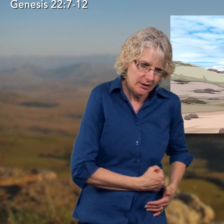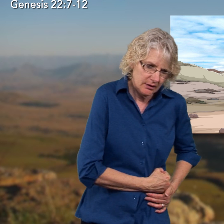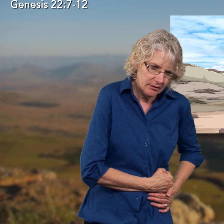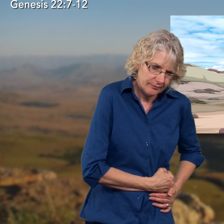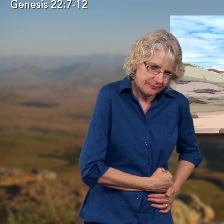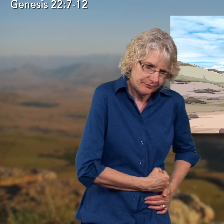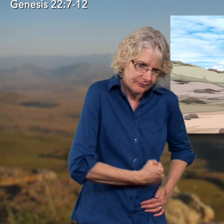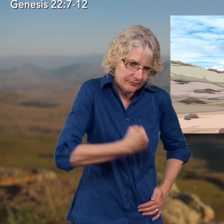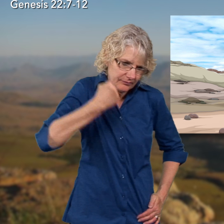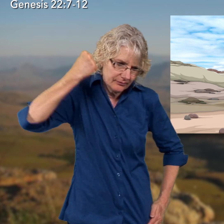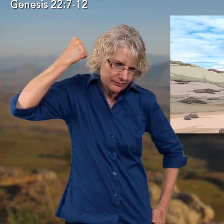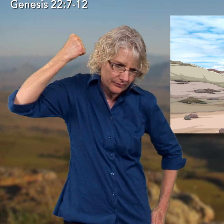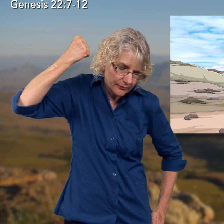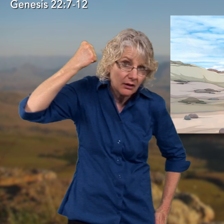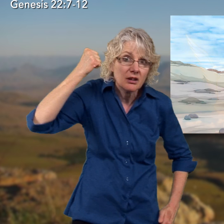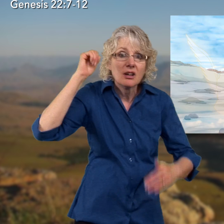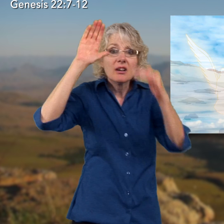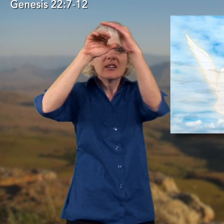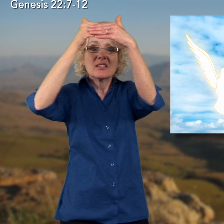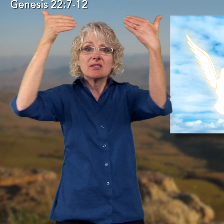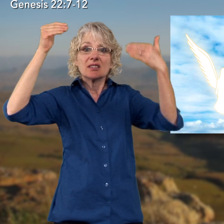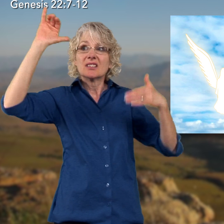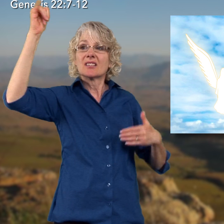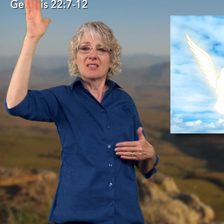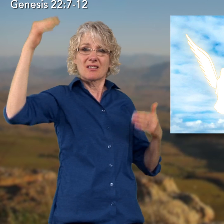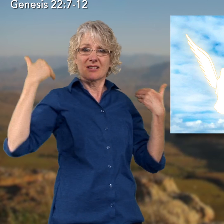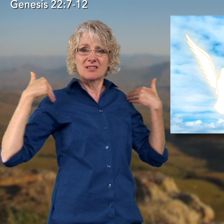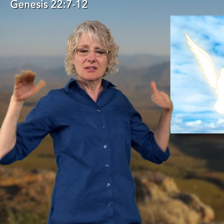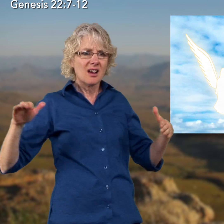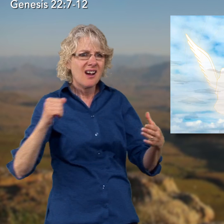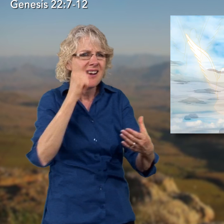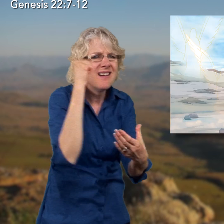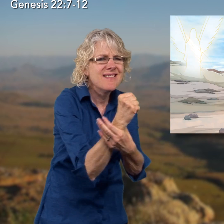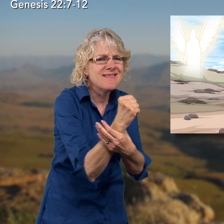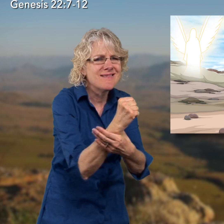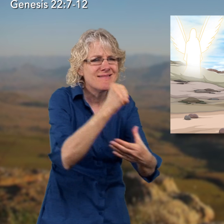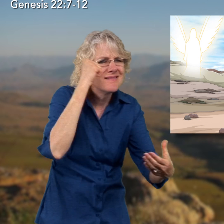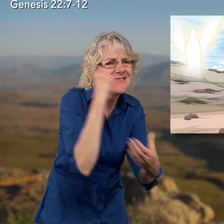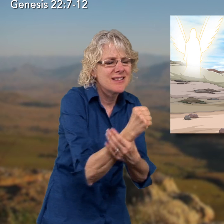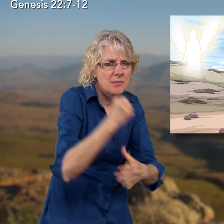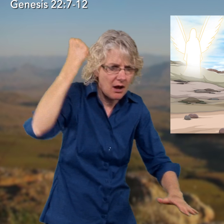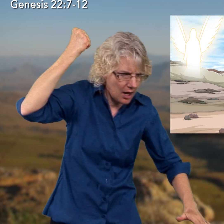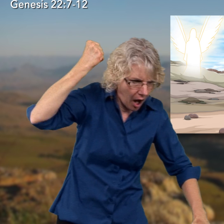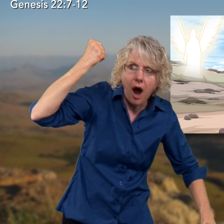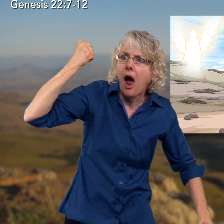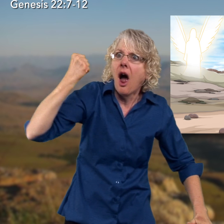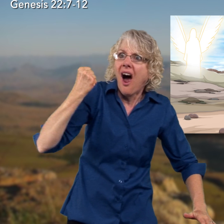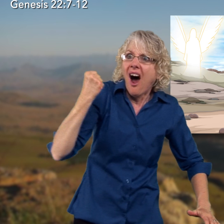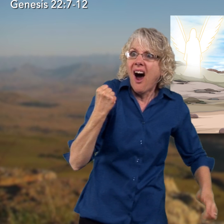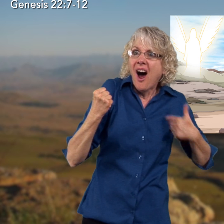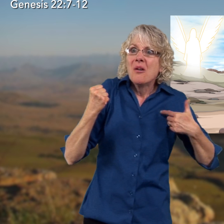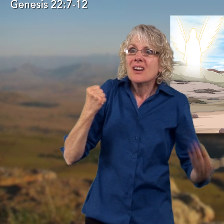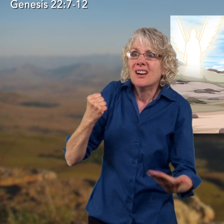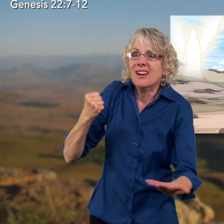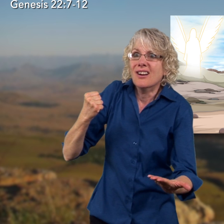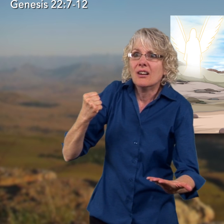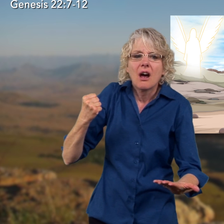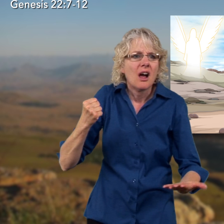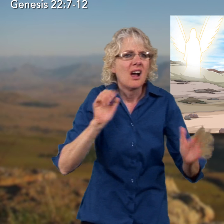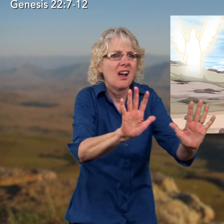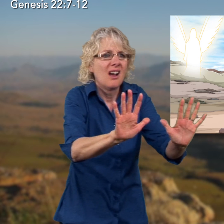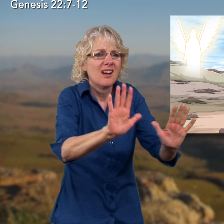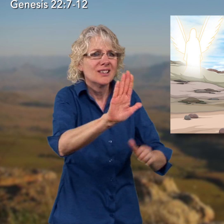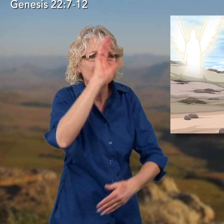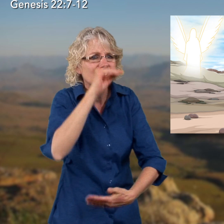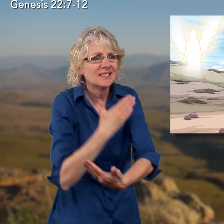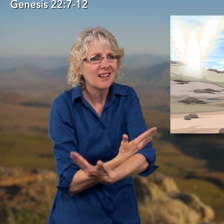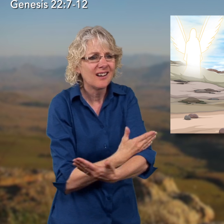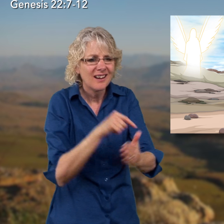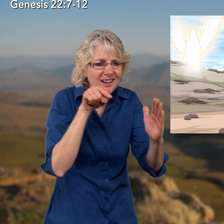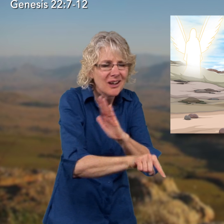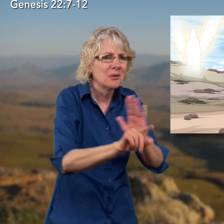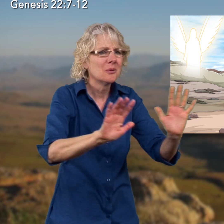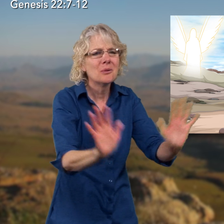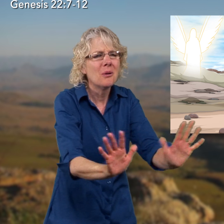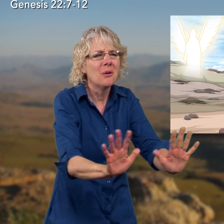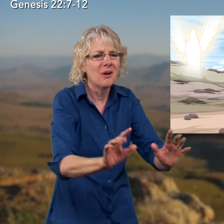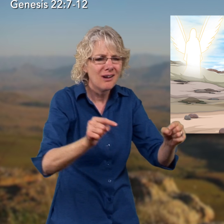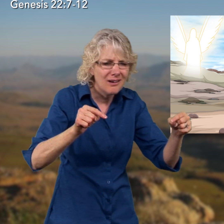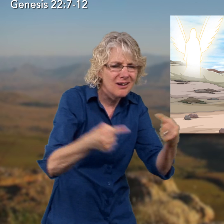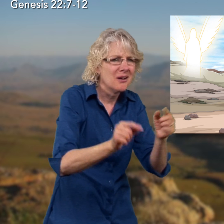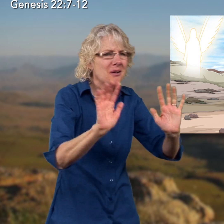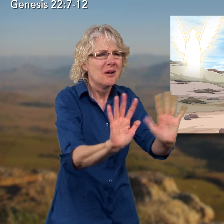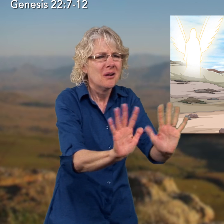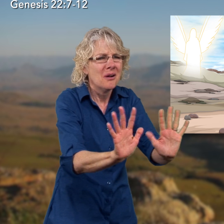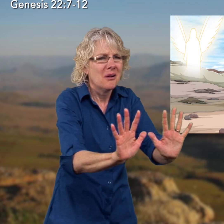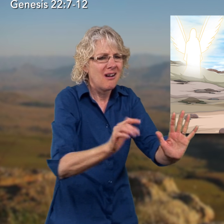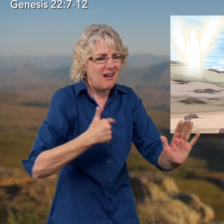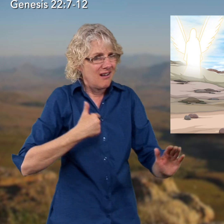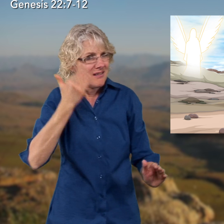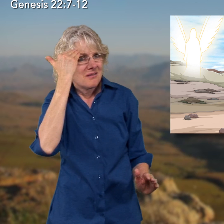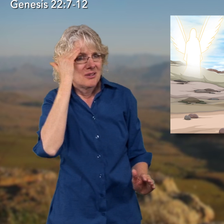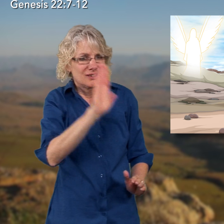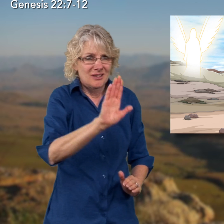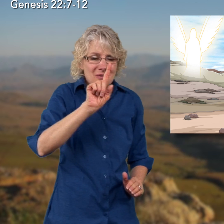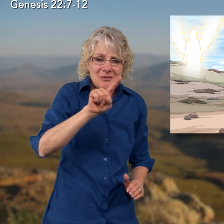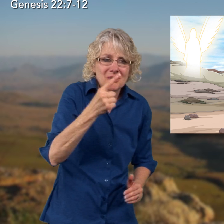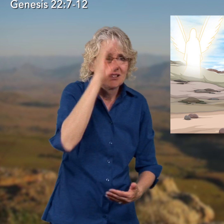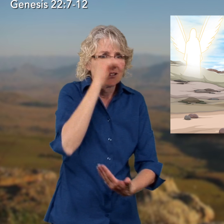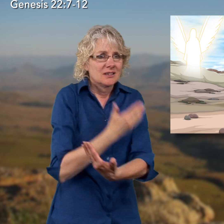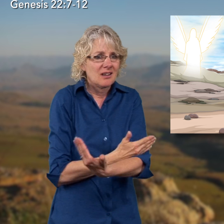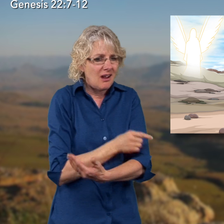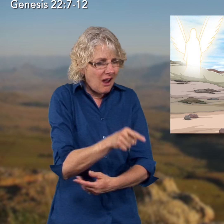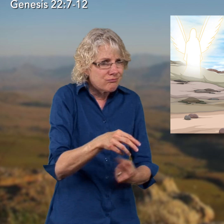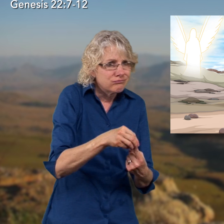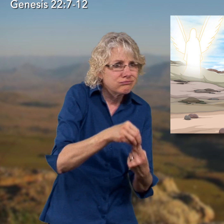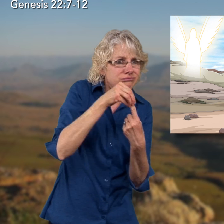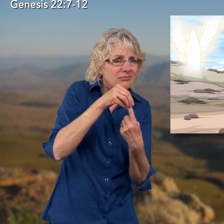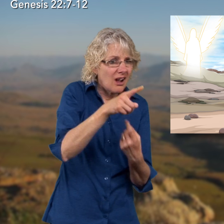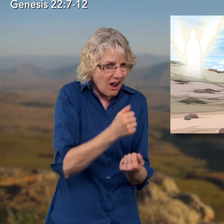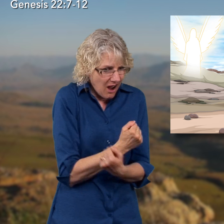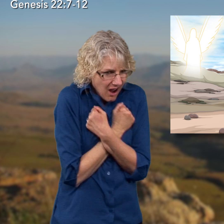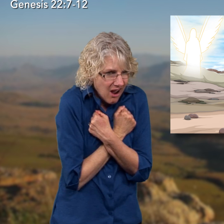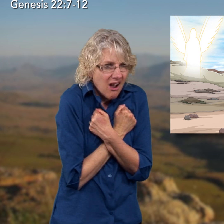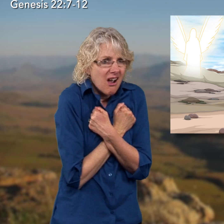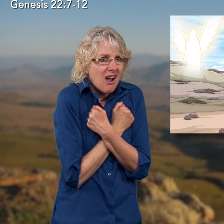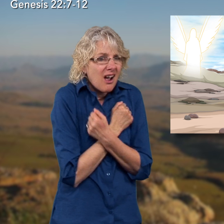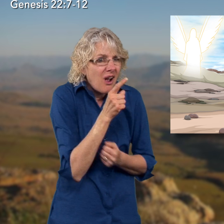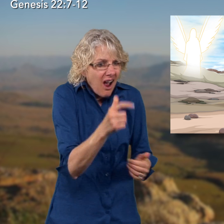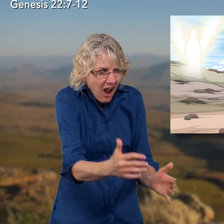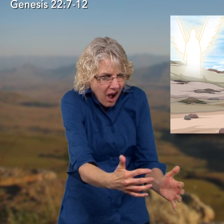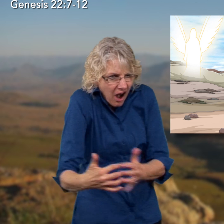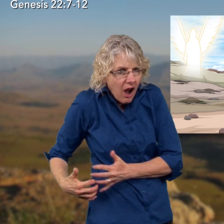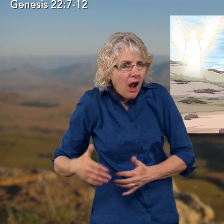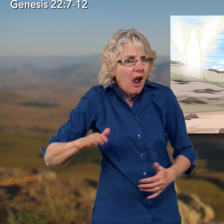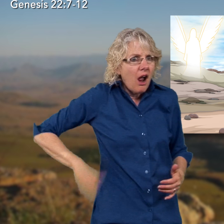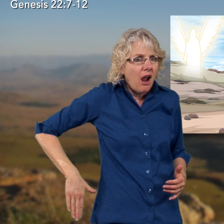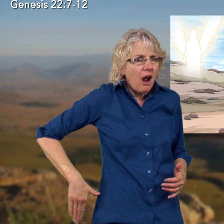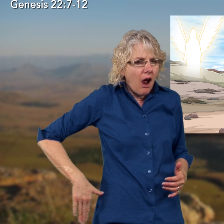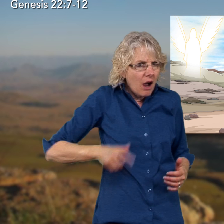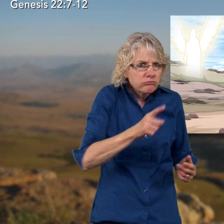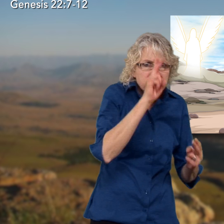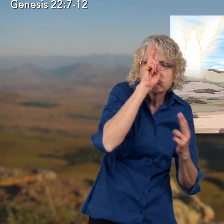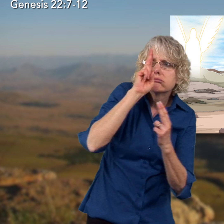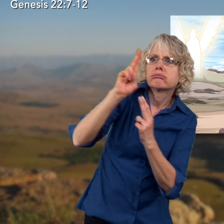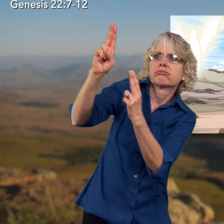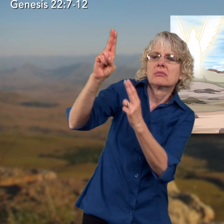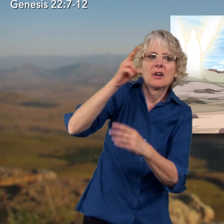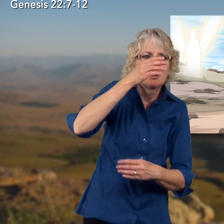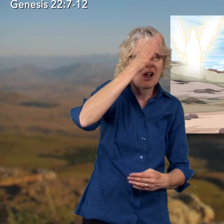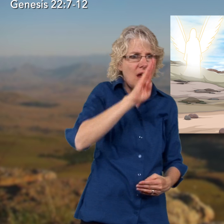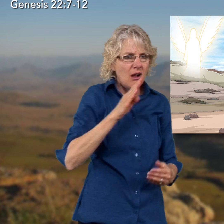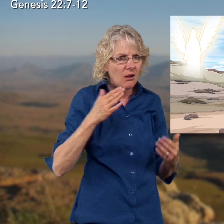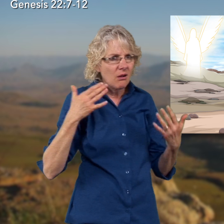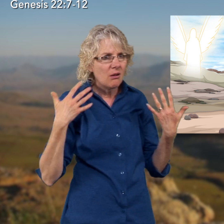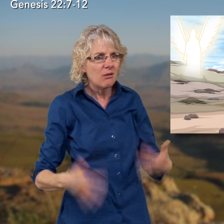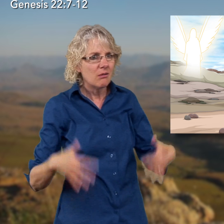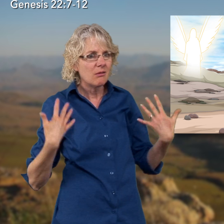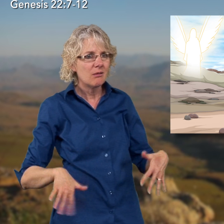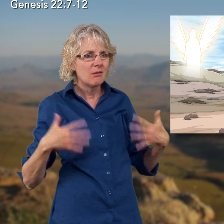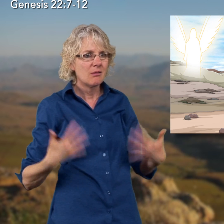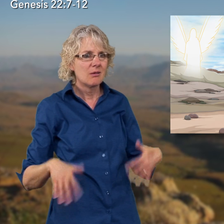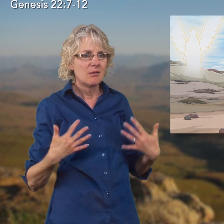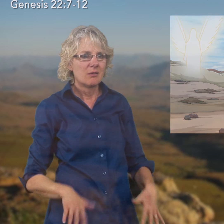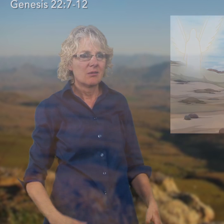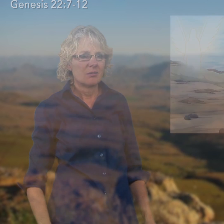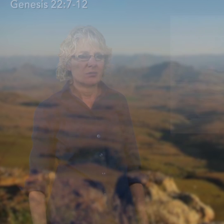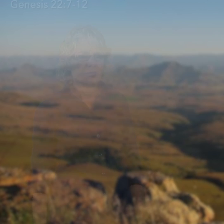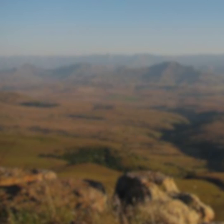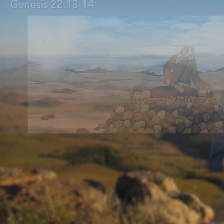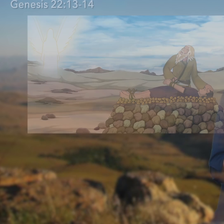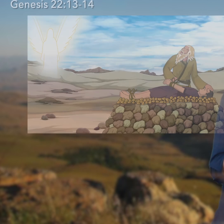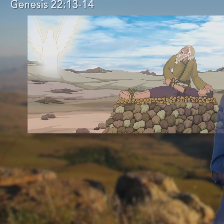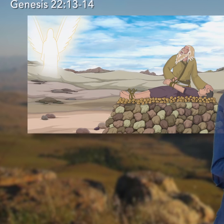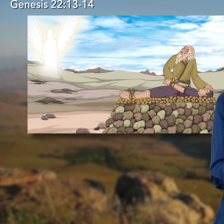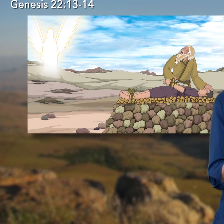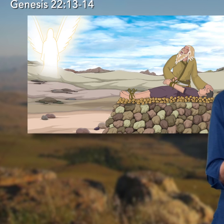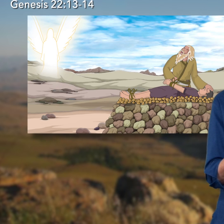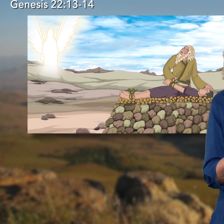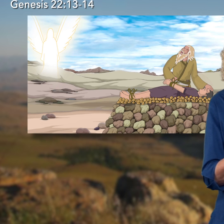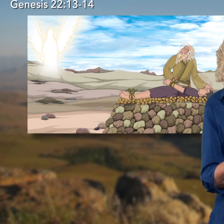Just then the angel of the LORD called out to him from heaven, “Abraham, Abraham!” “Here I am,” he replied. “Do not lay a hand on the boy or do anything to him,” said the angel, “for now I know that you fear God, since you have not withheld your only son from me.”